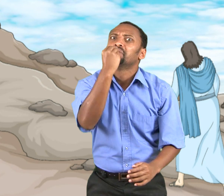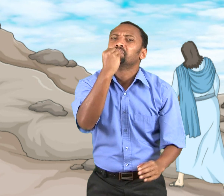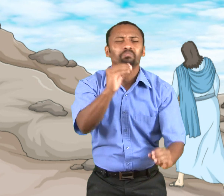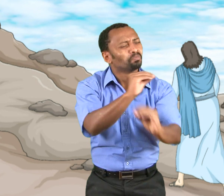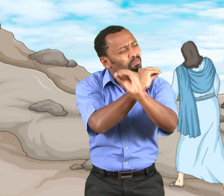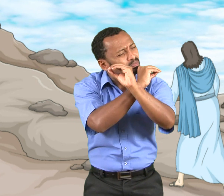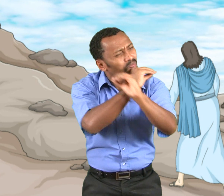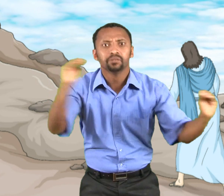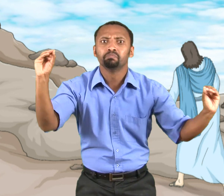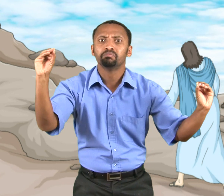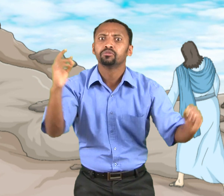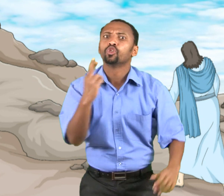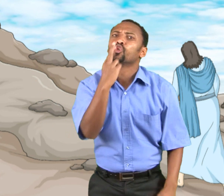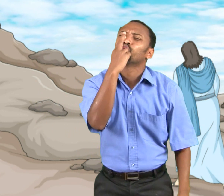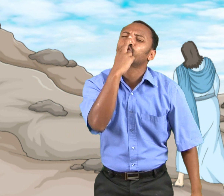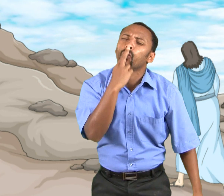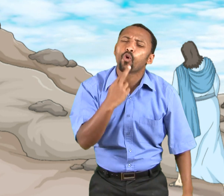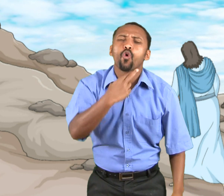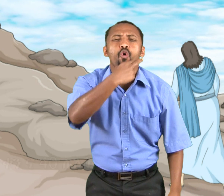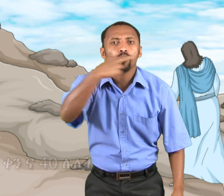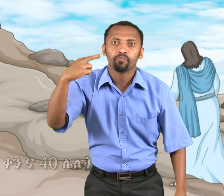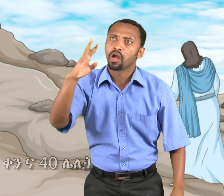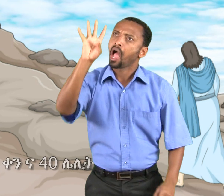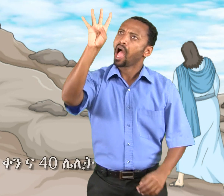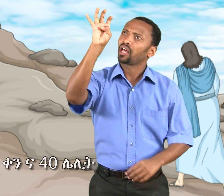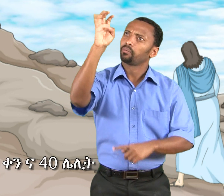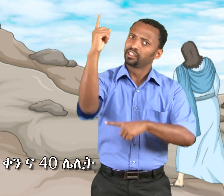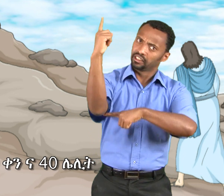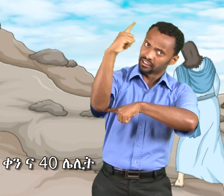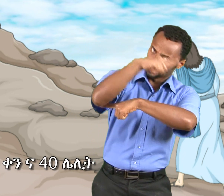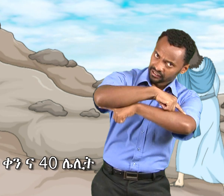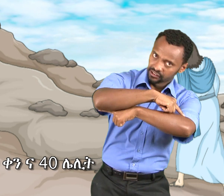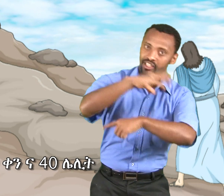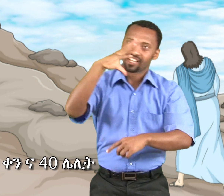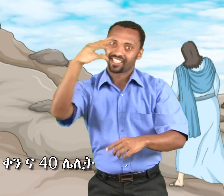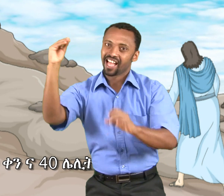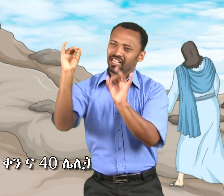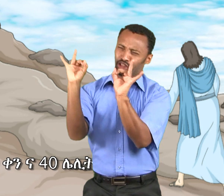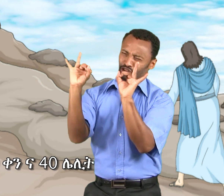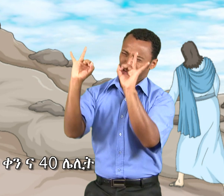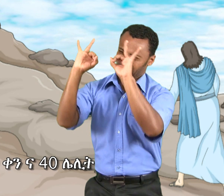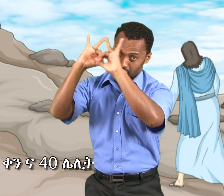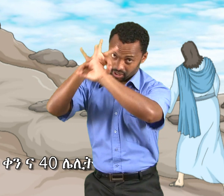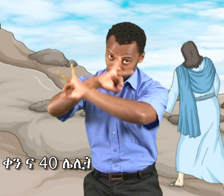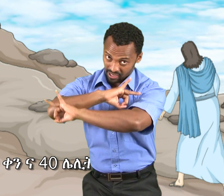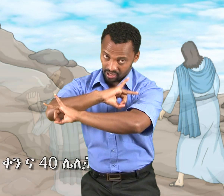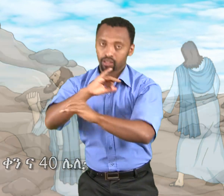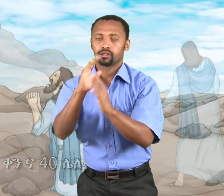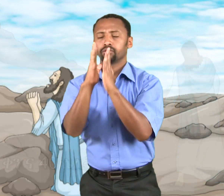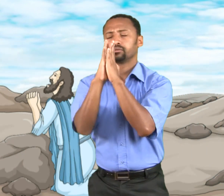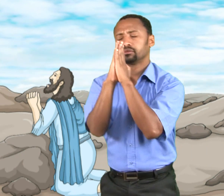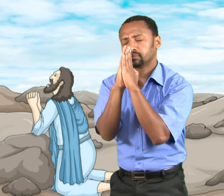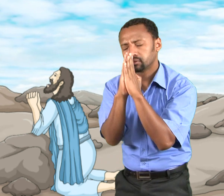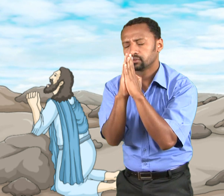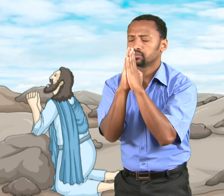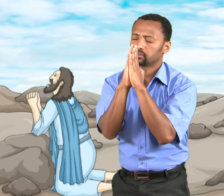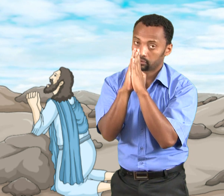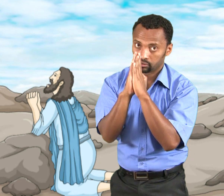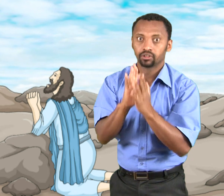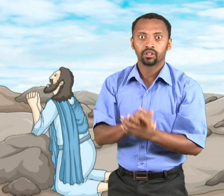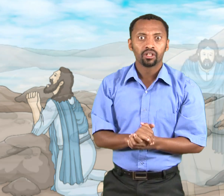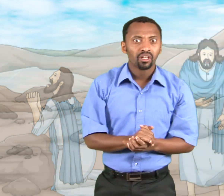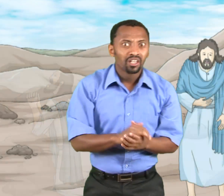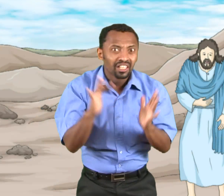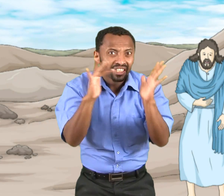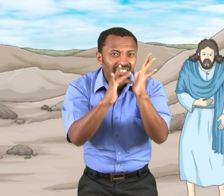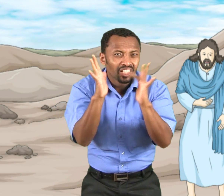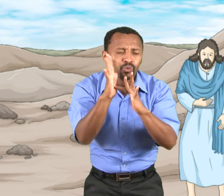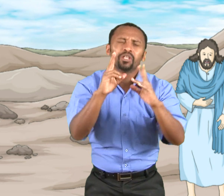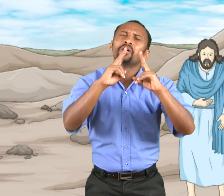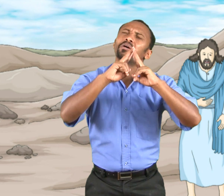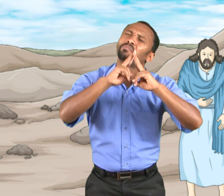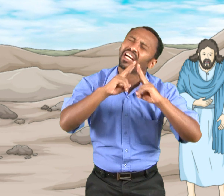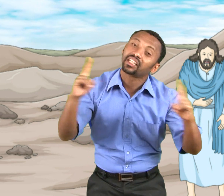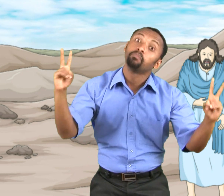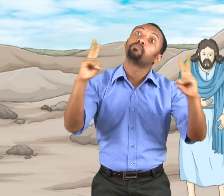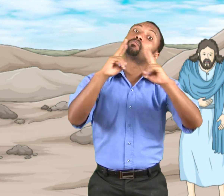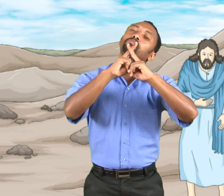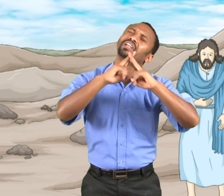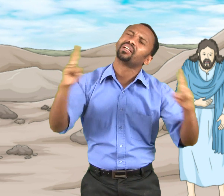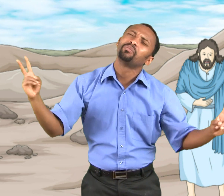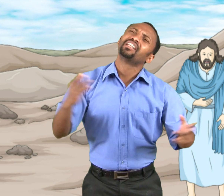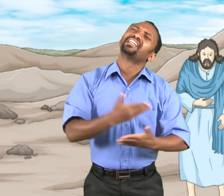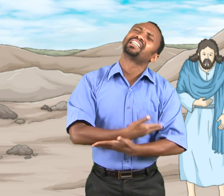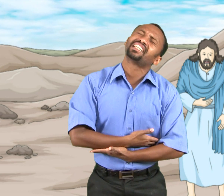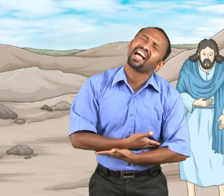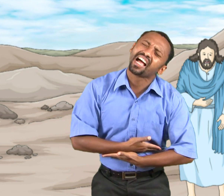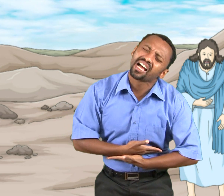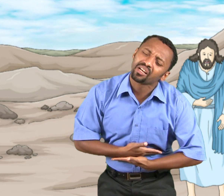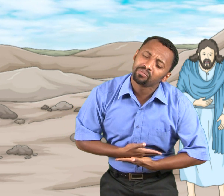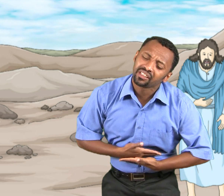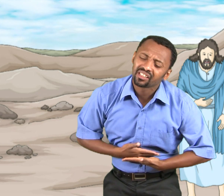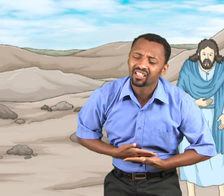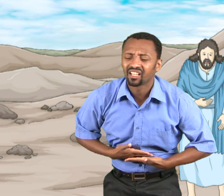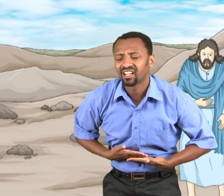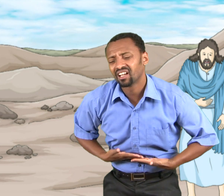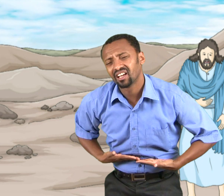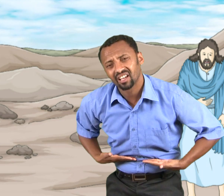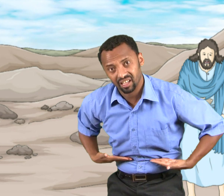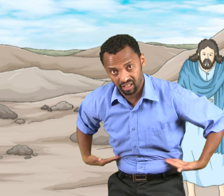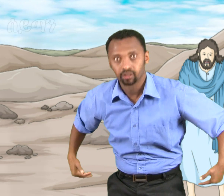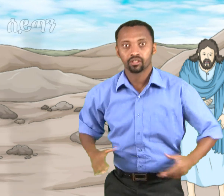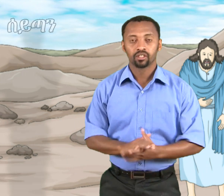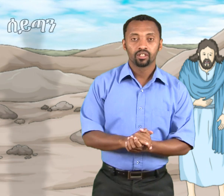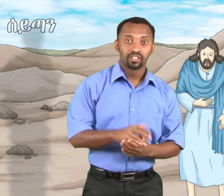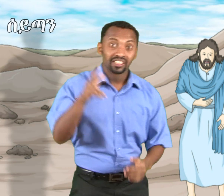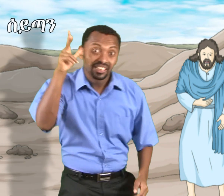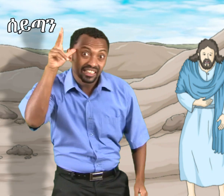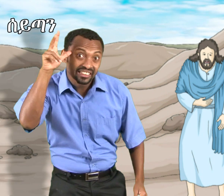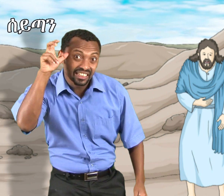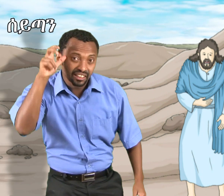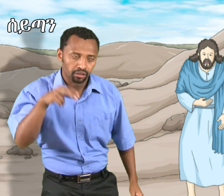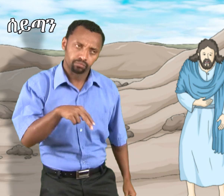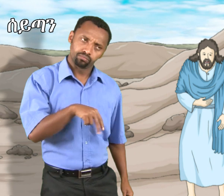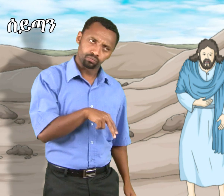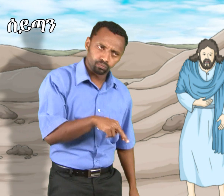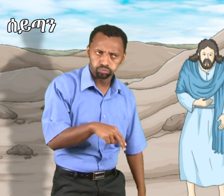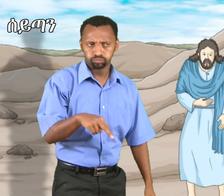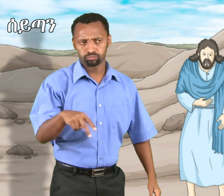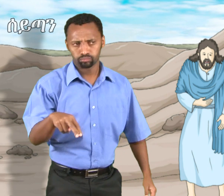After fasting forty days and forty nights, He was hungry.